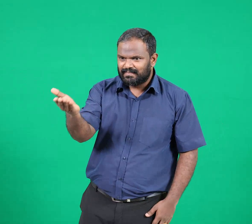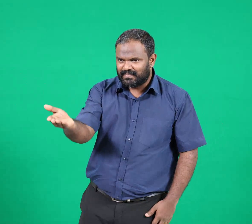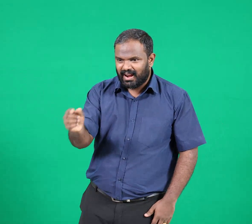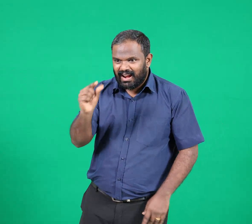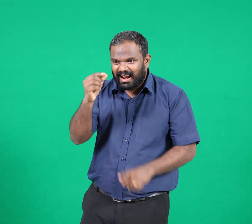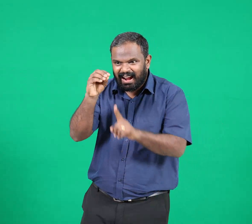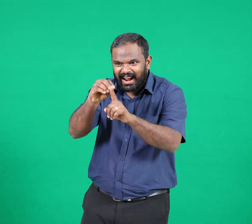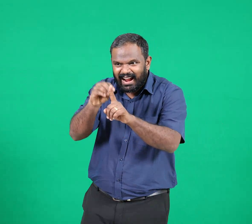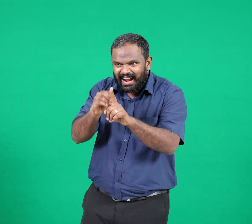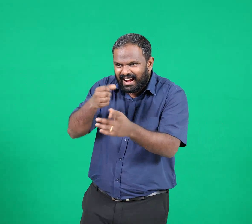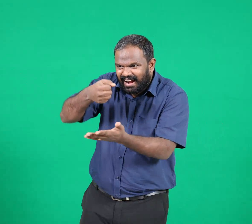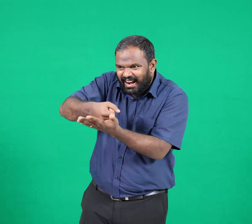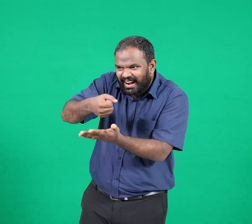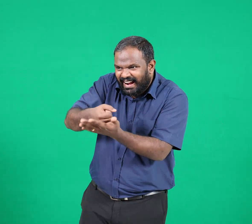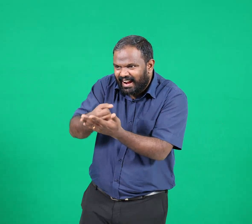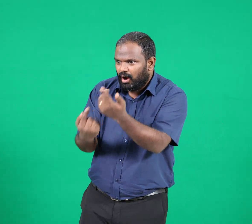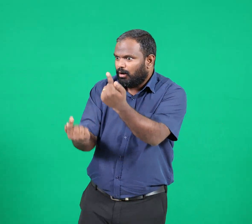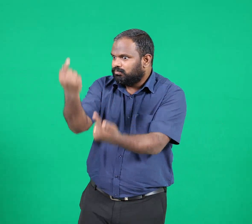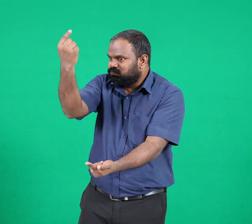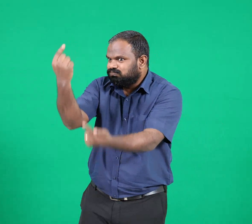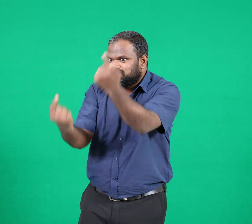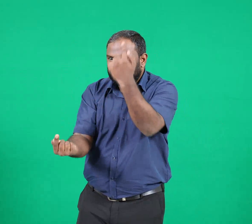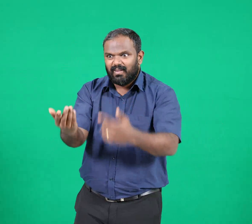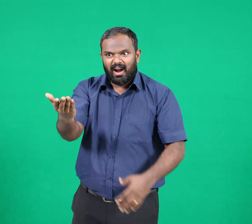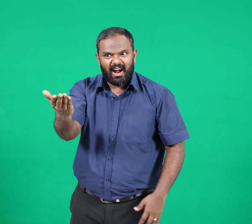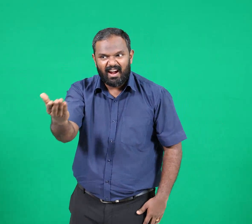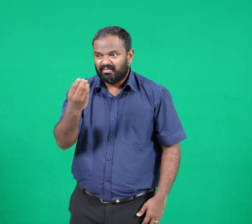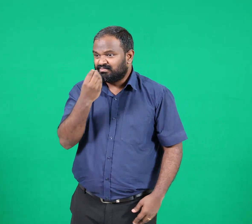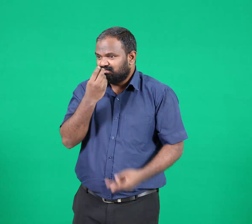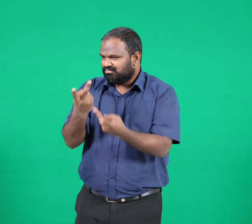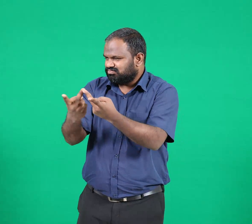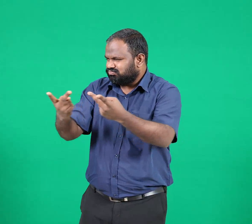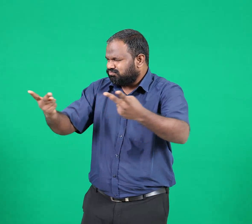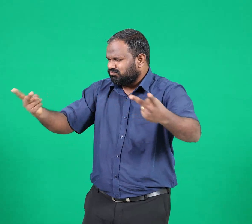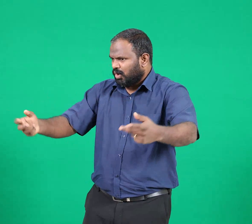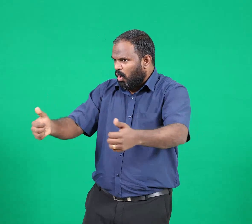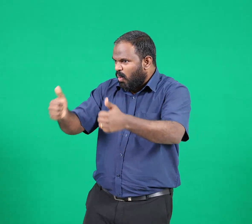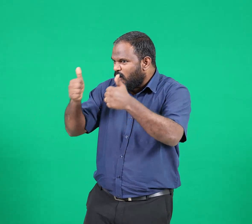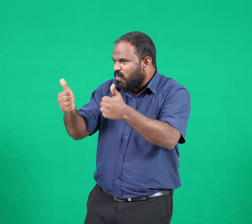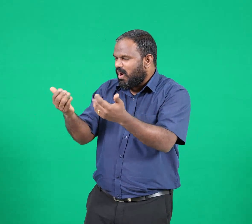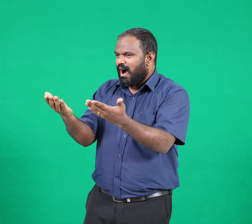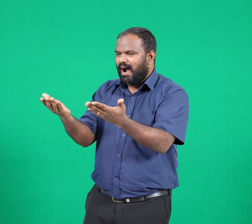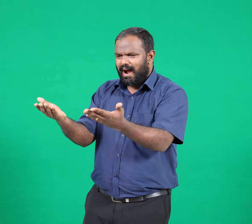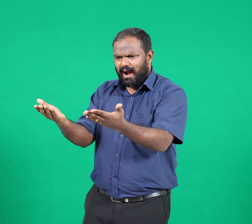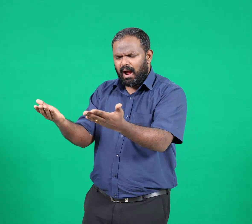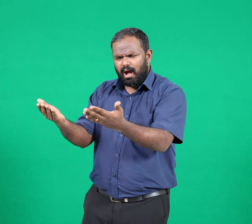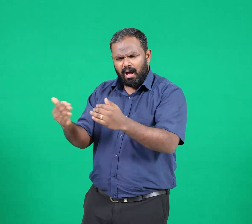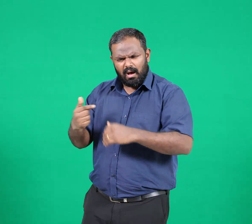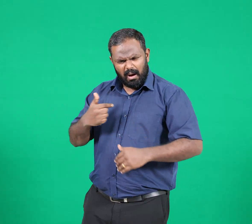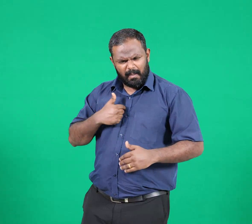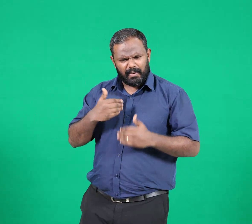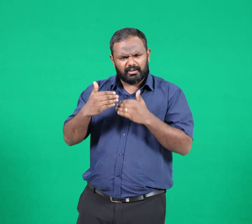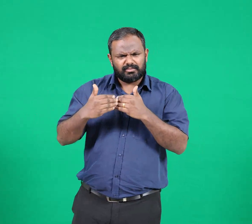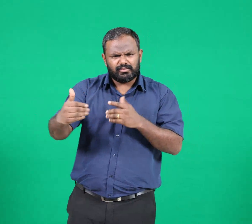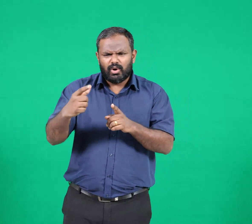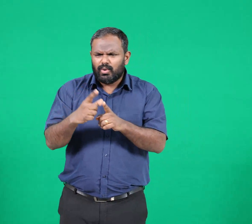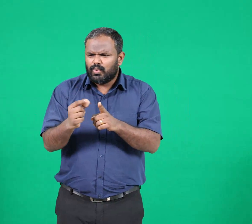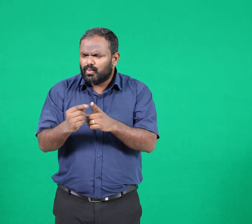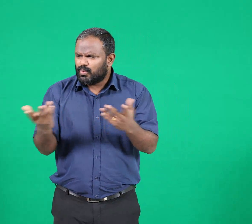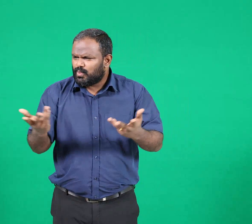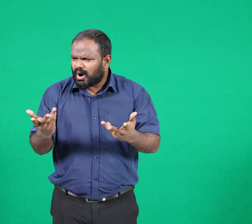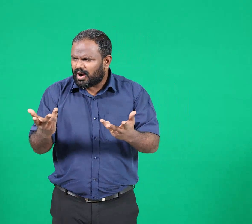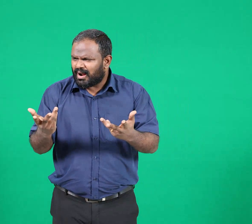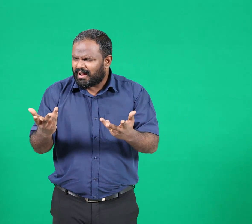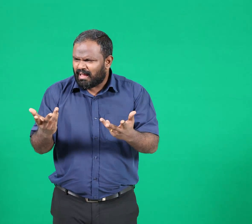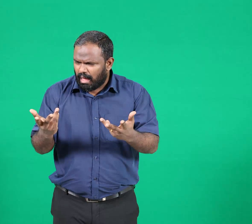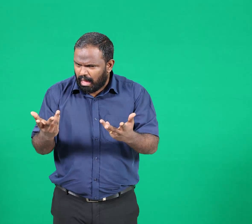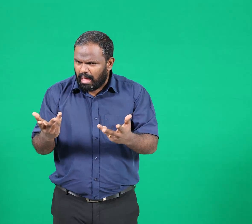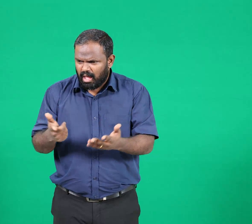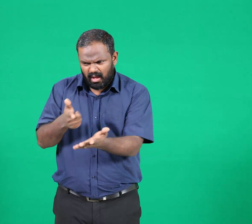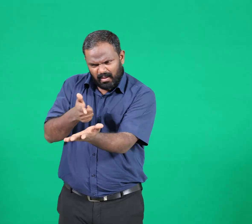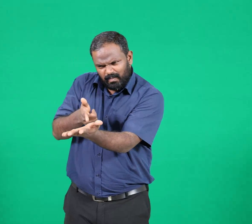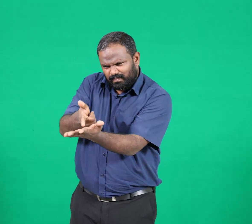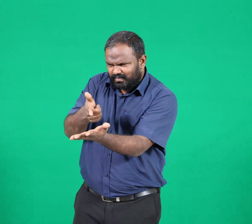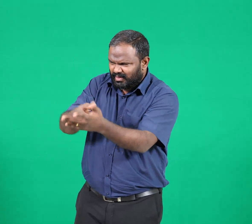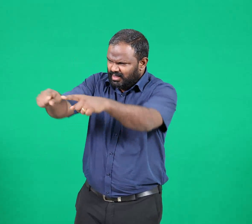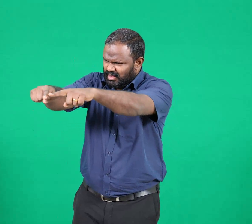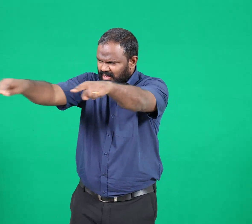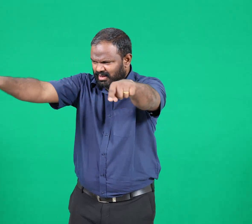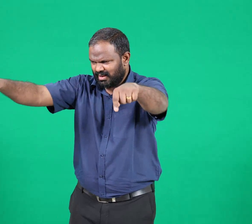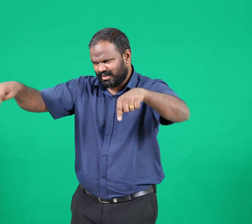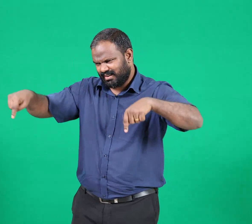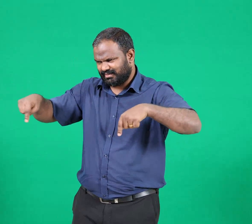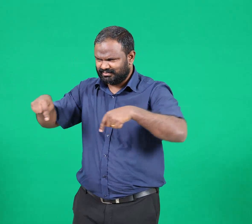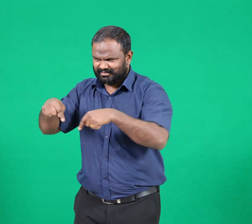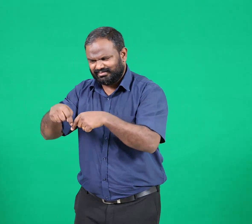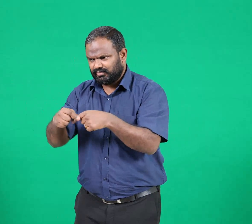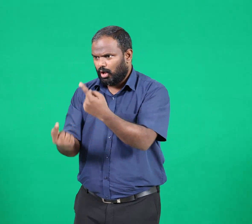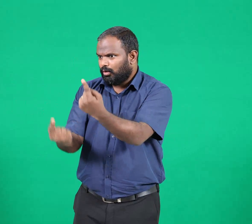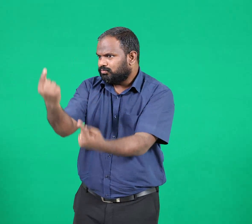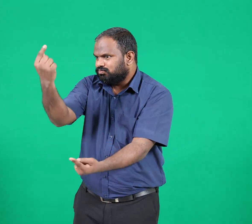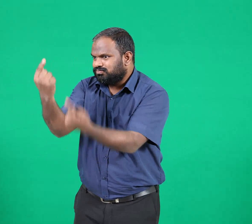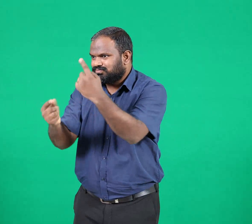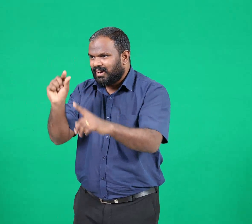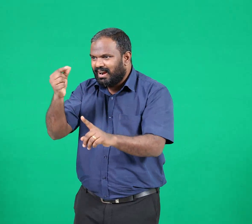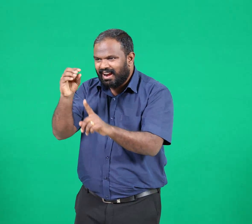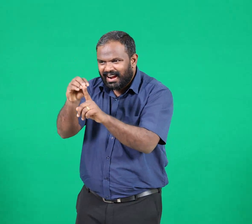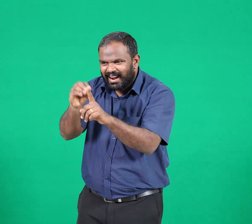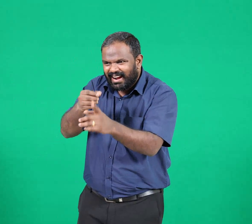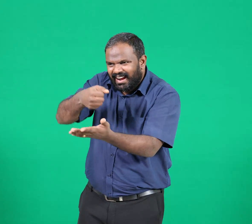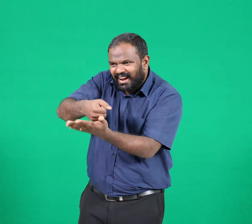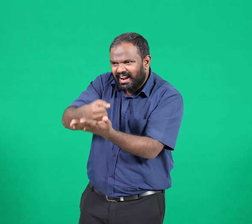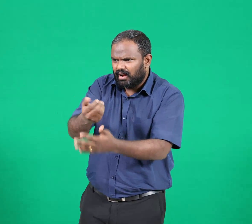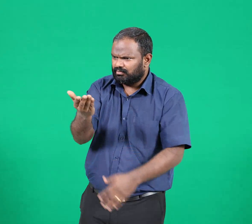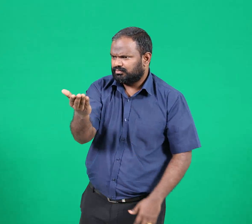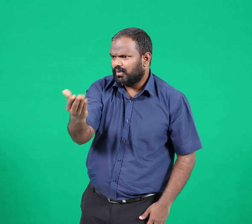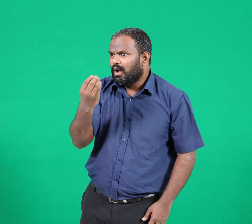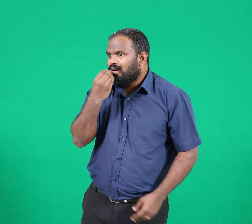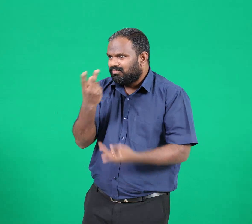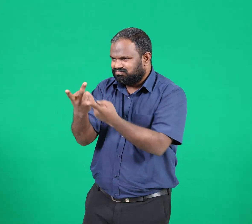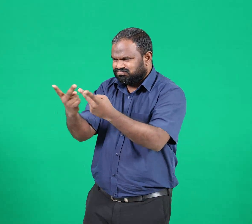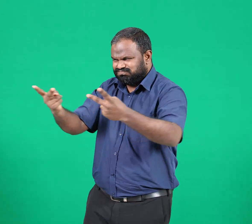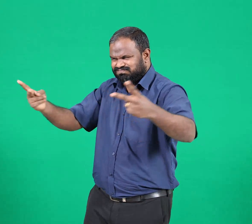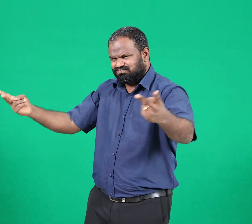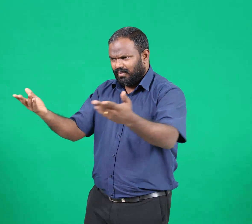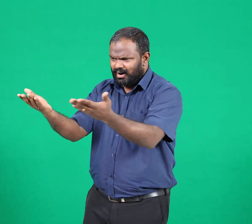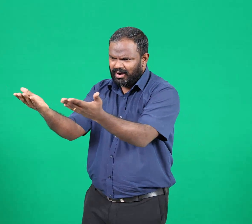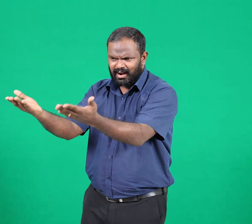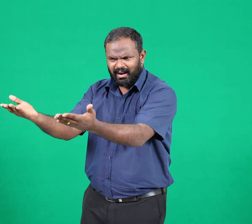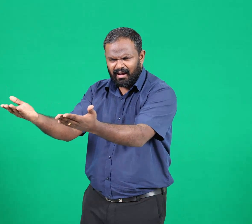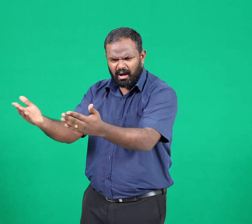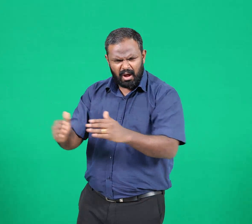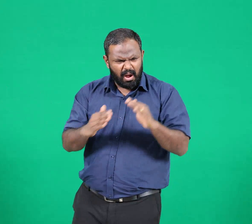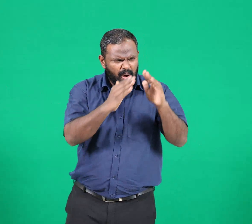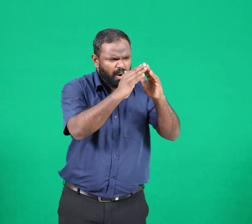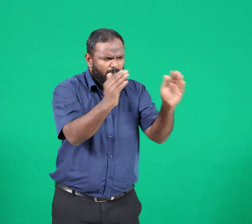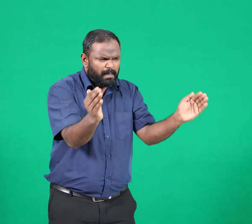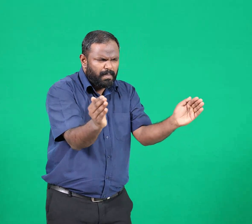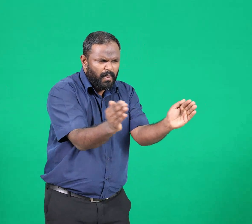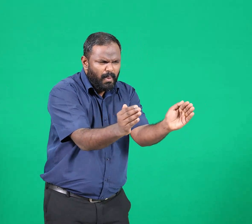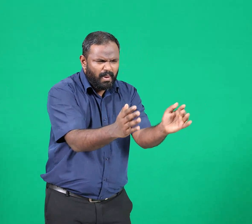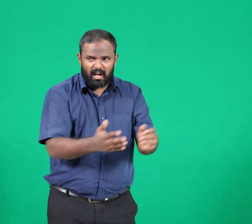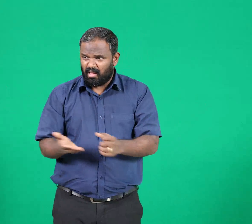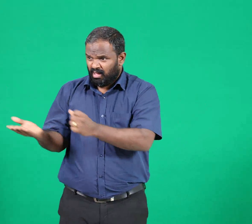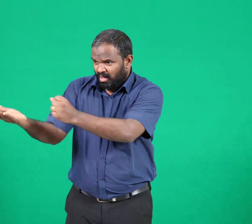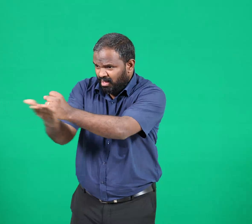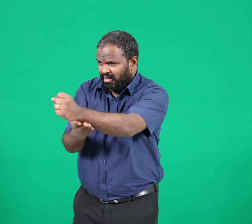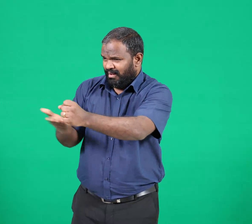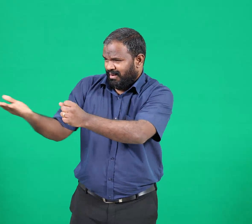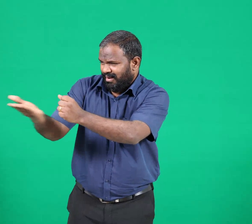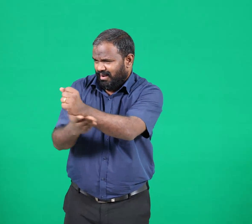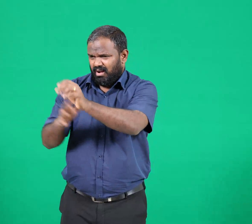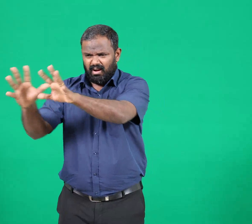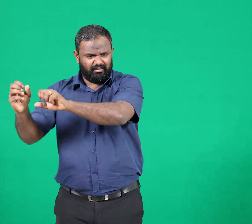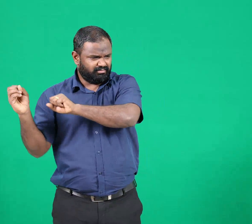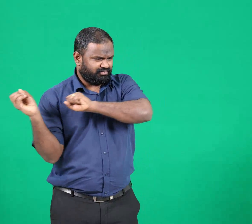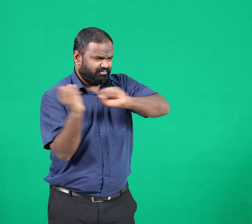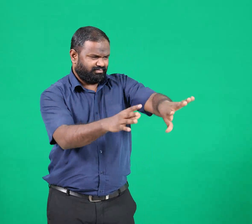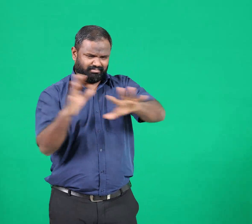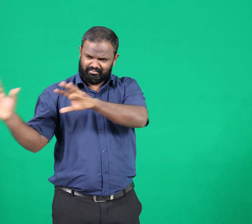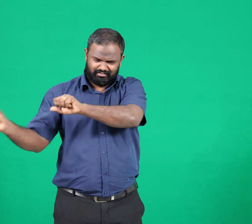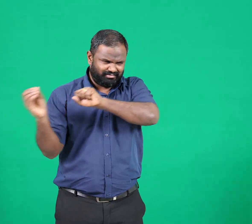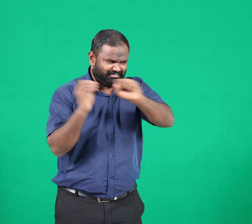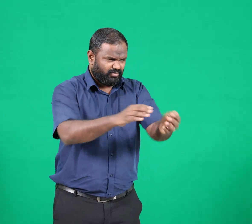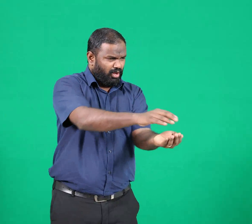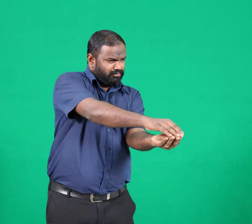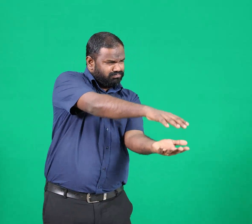So he thought to himself, ' What shall I do, since I have nowhere to store my crops?'